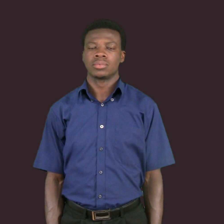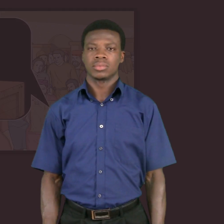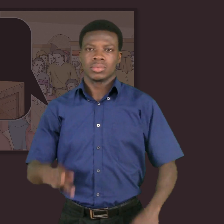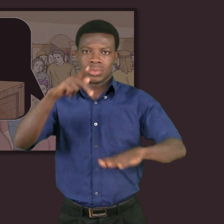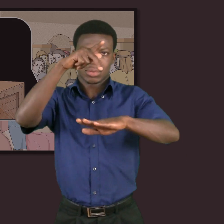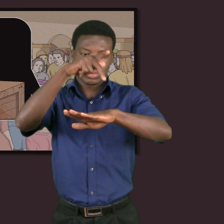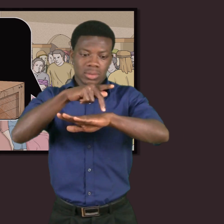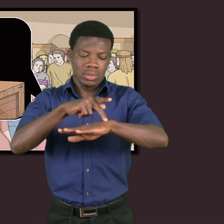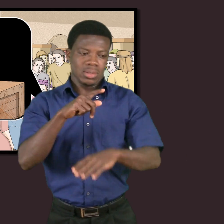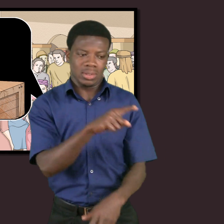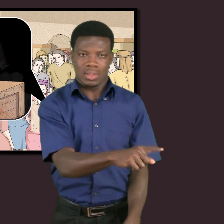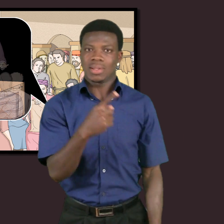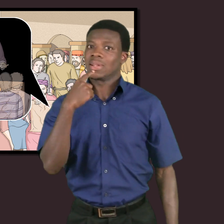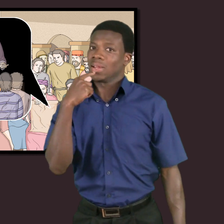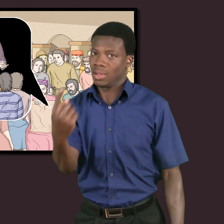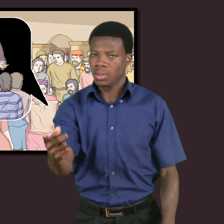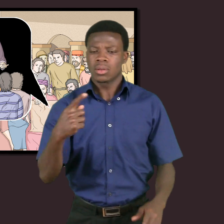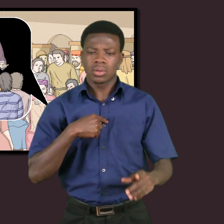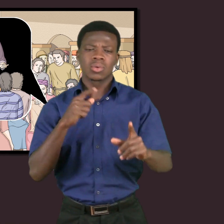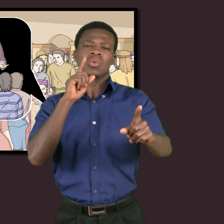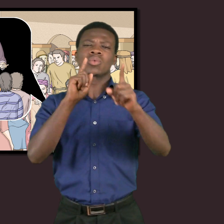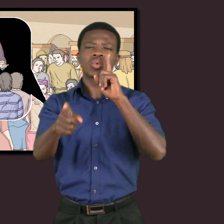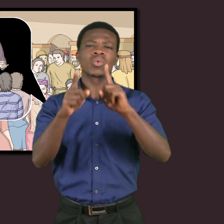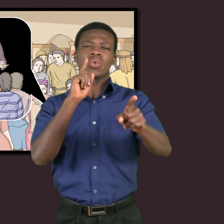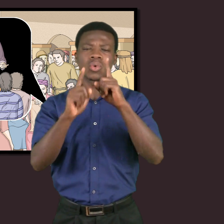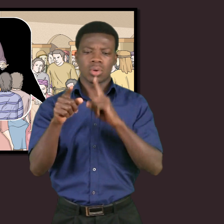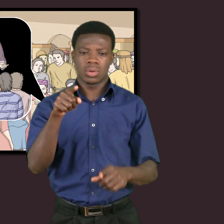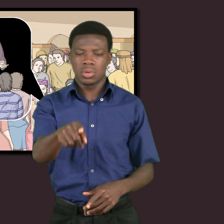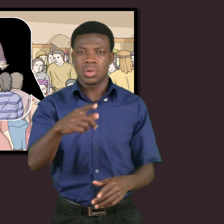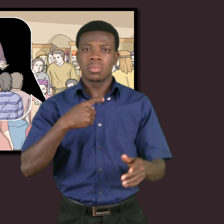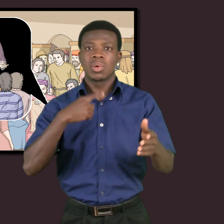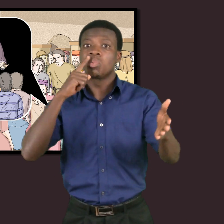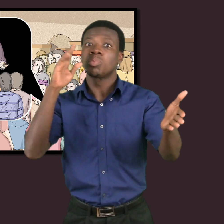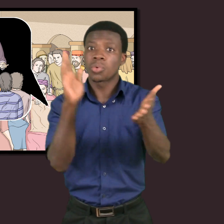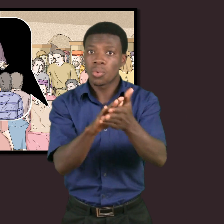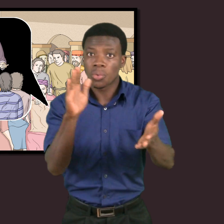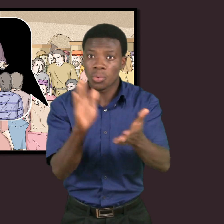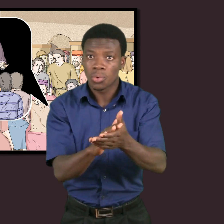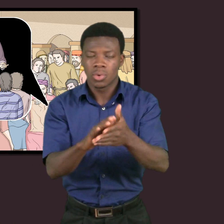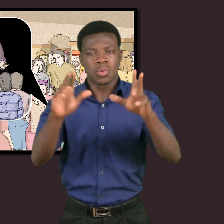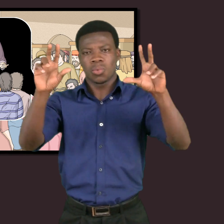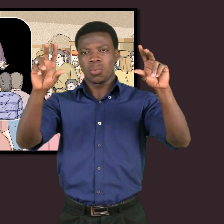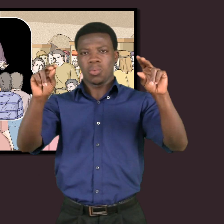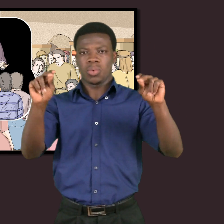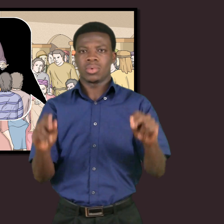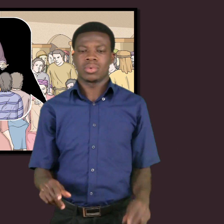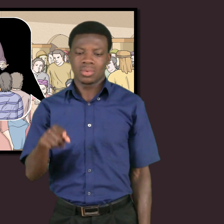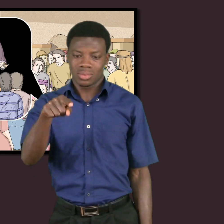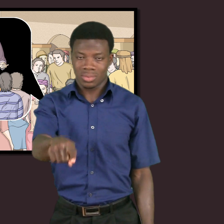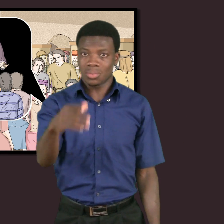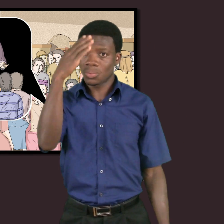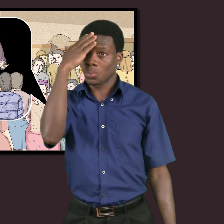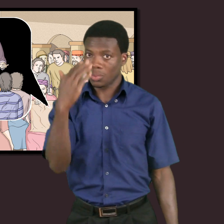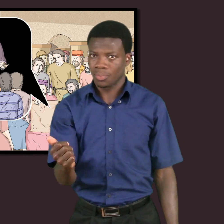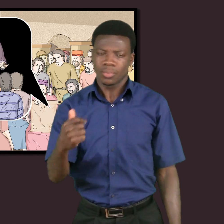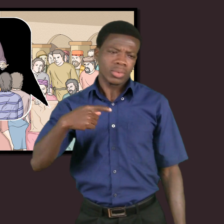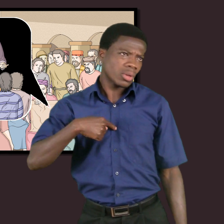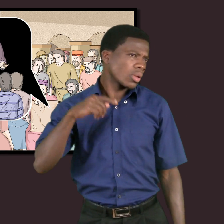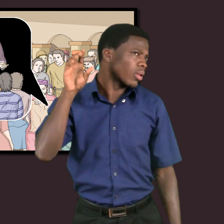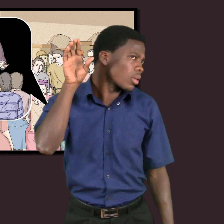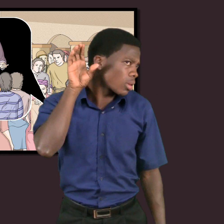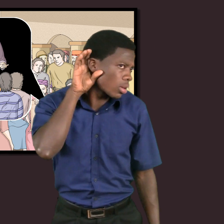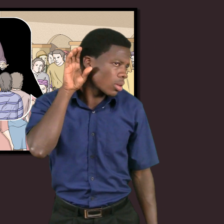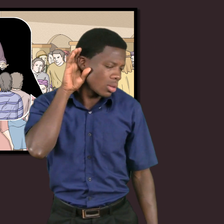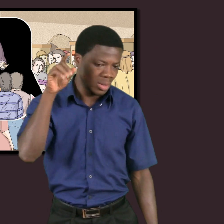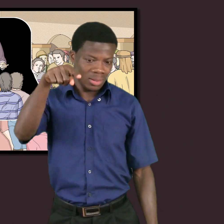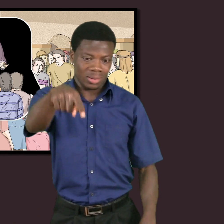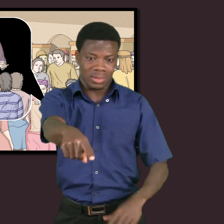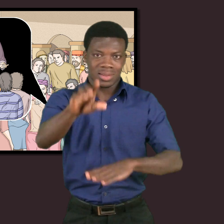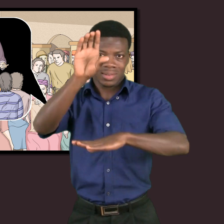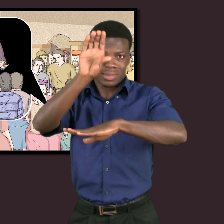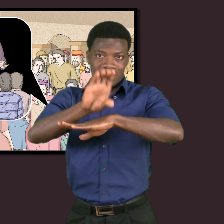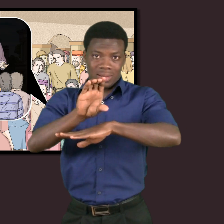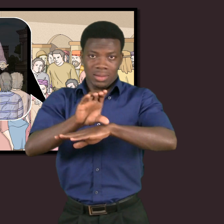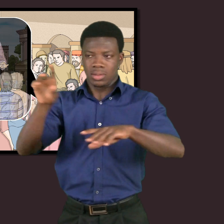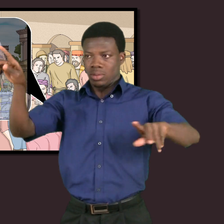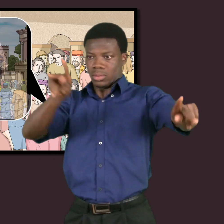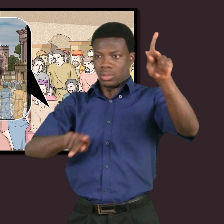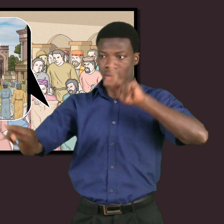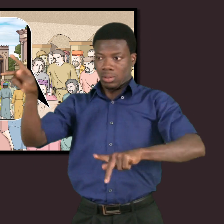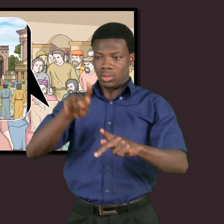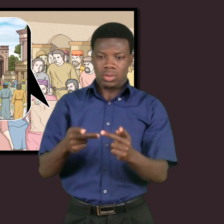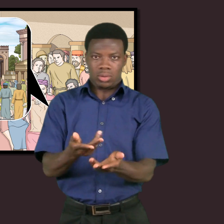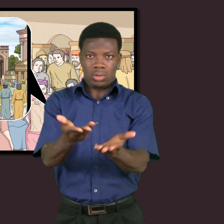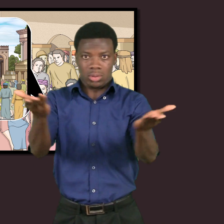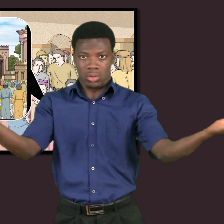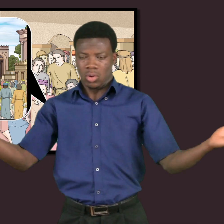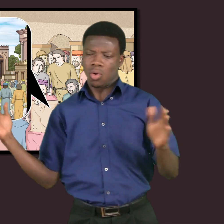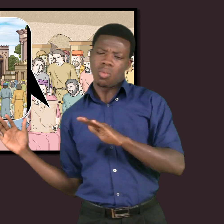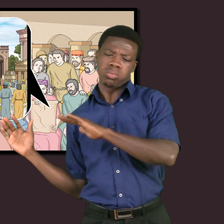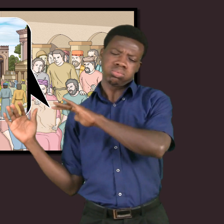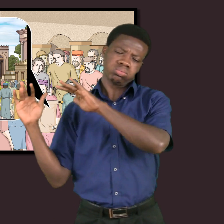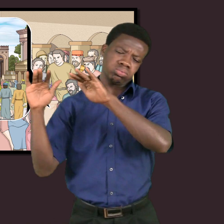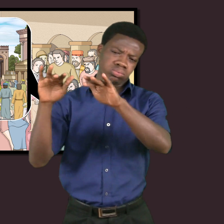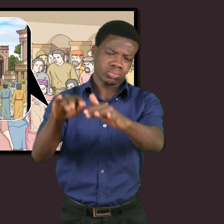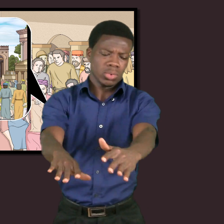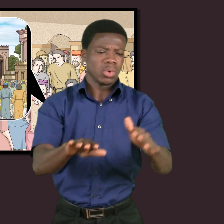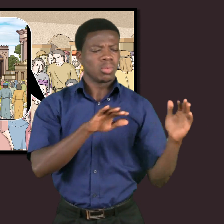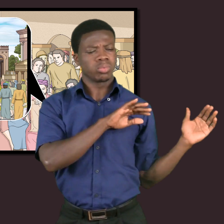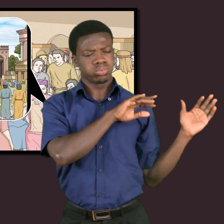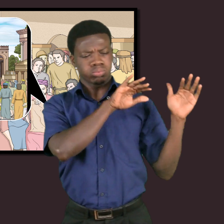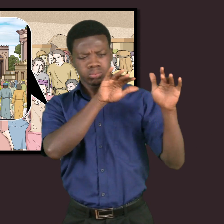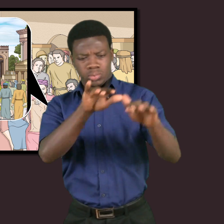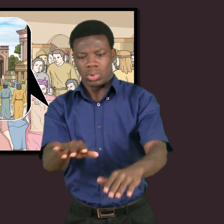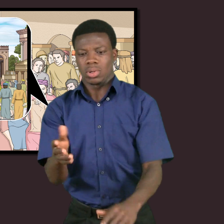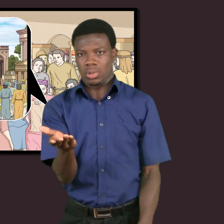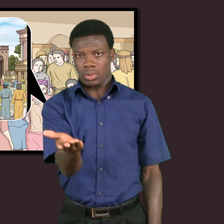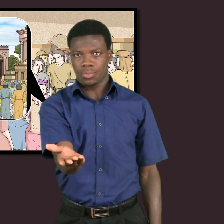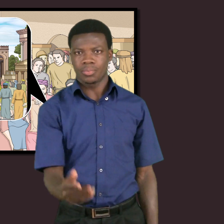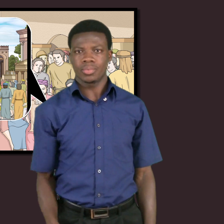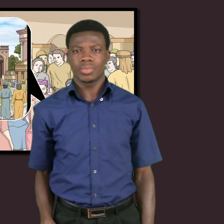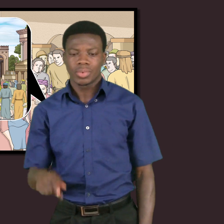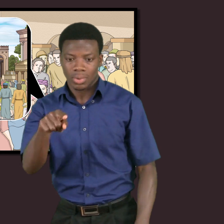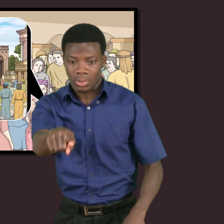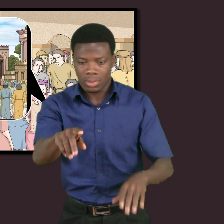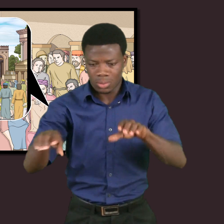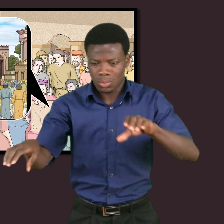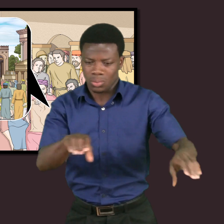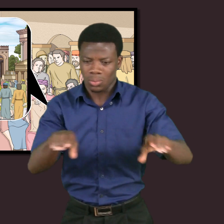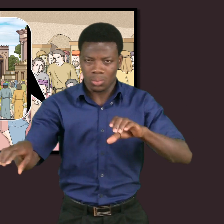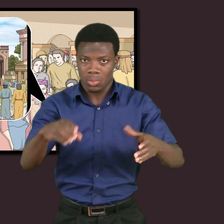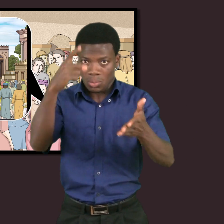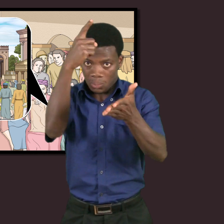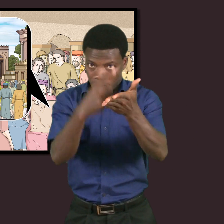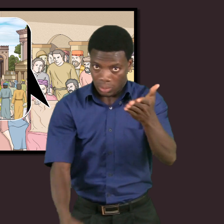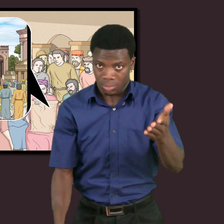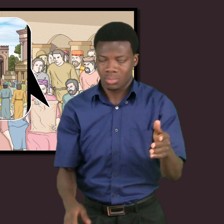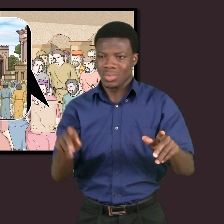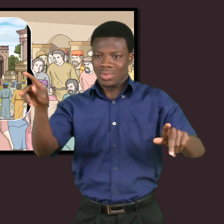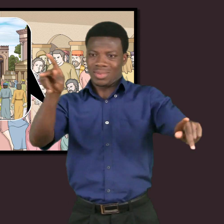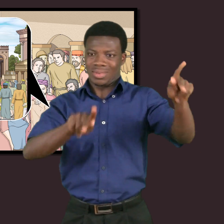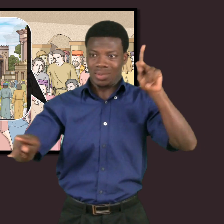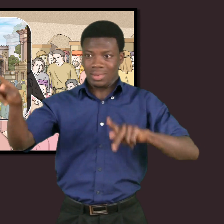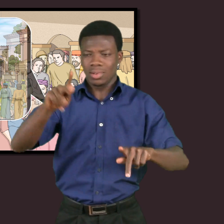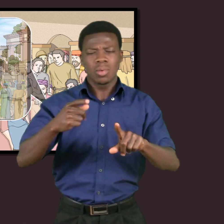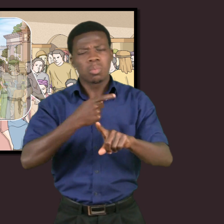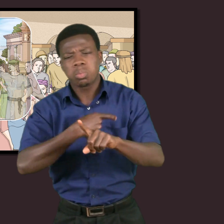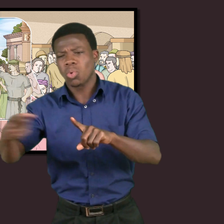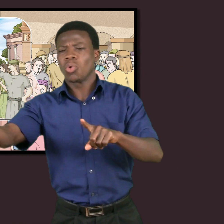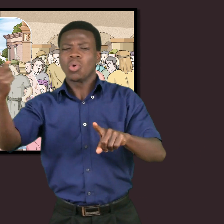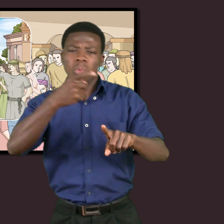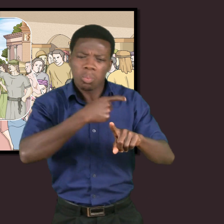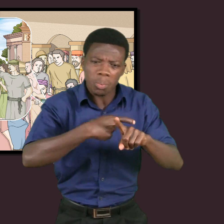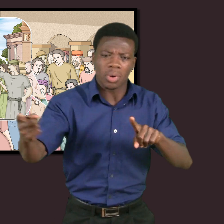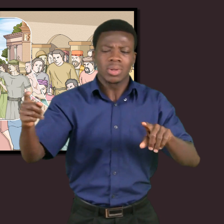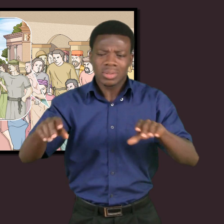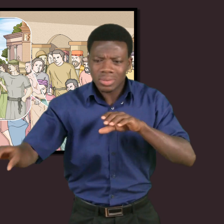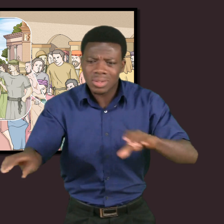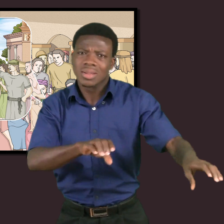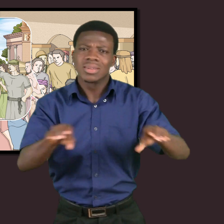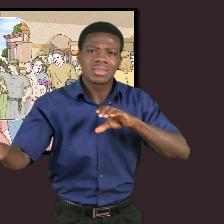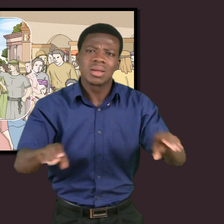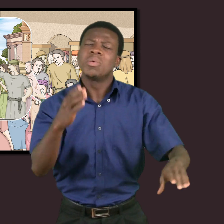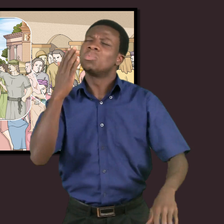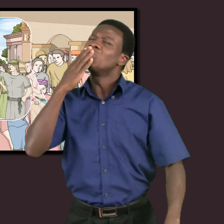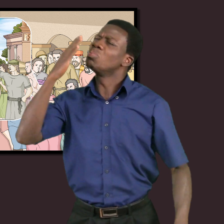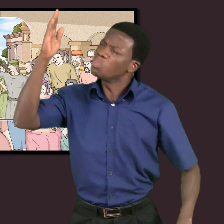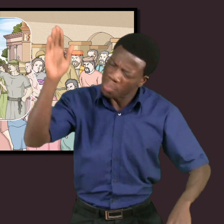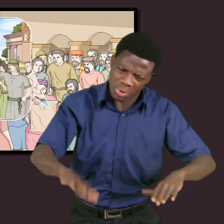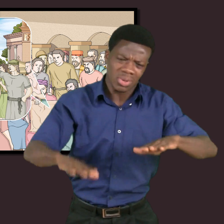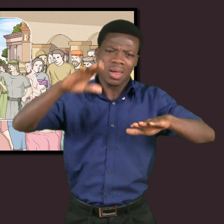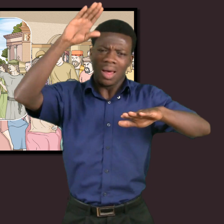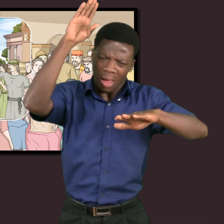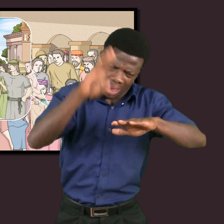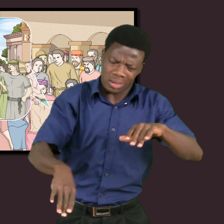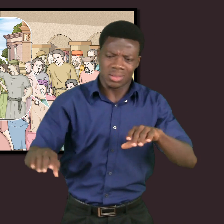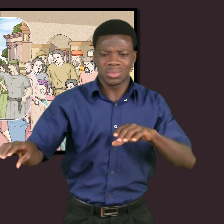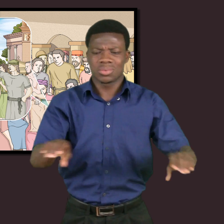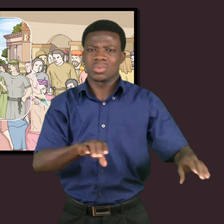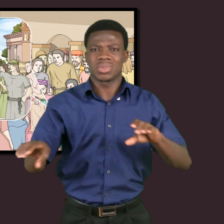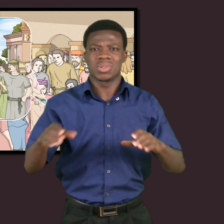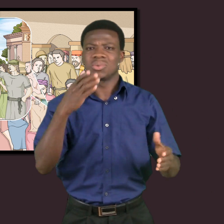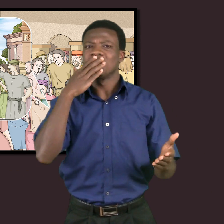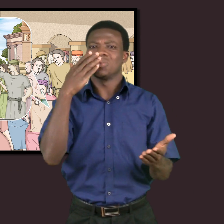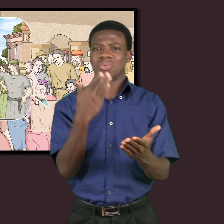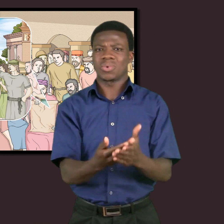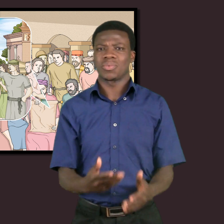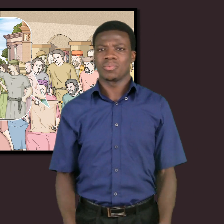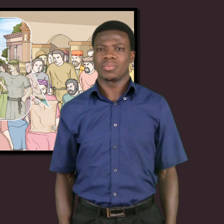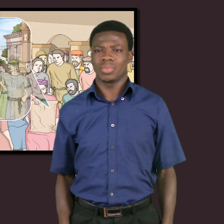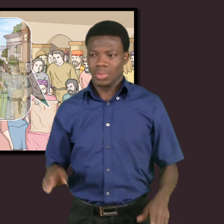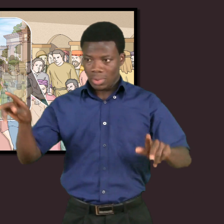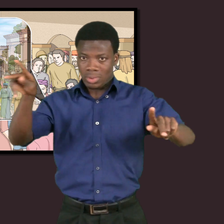In the following instructions I have no praise to offer, because your gatherings do more harm than good.